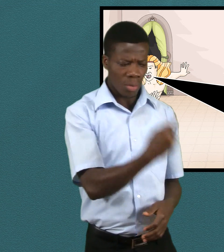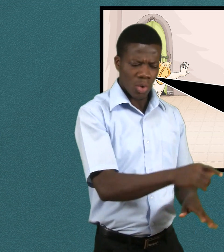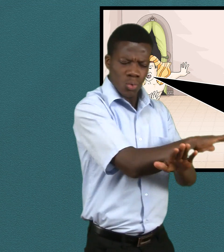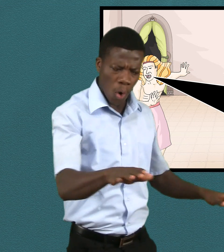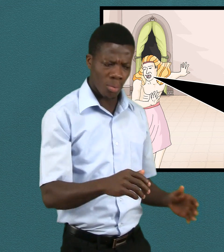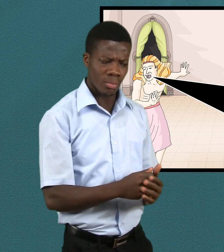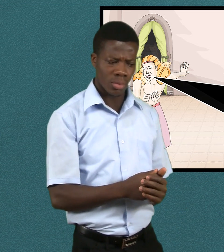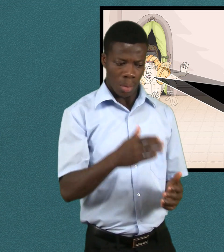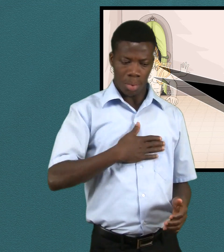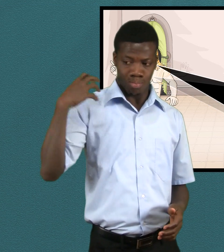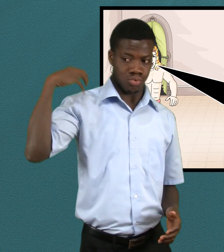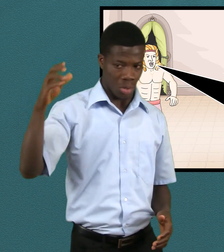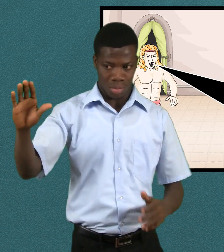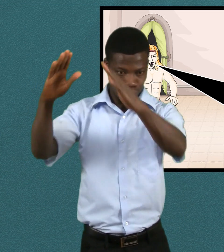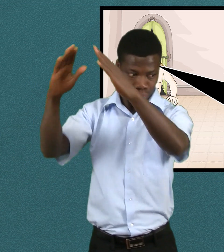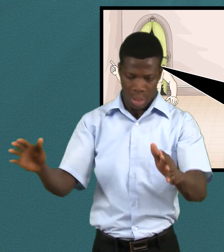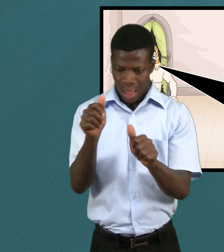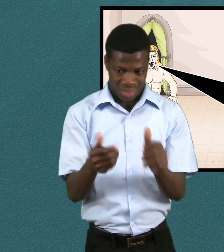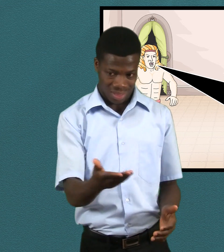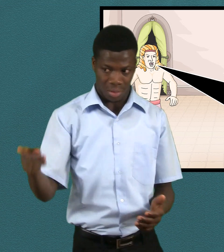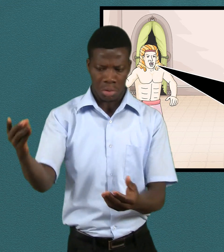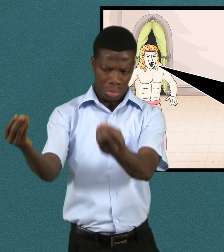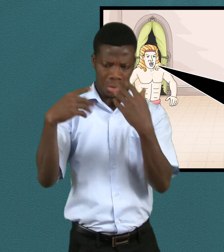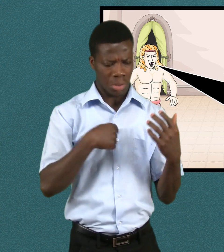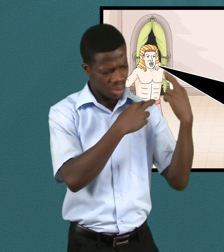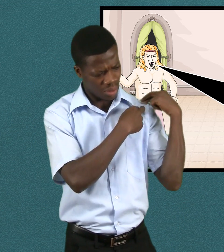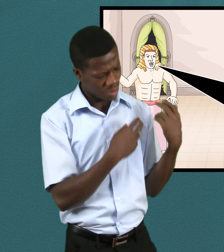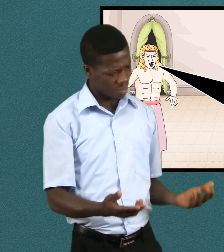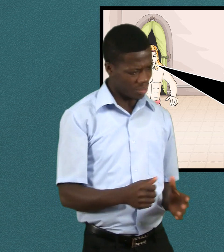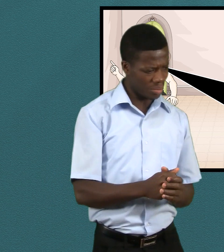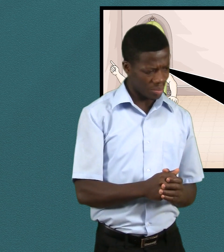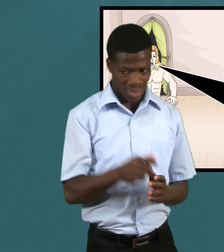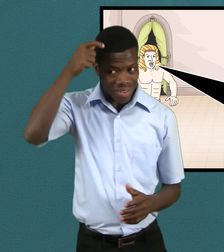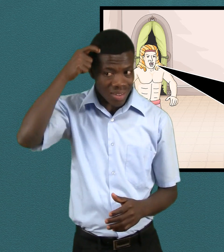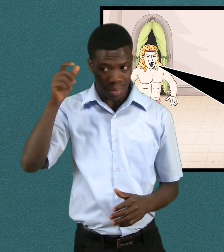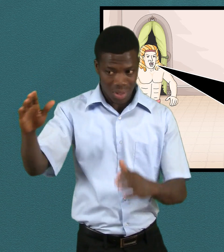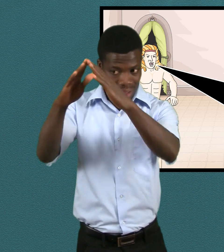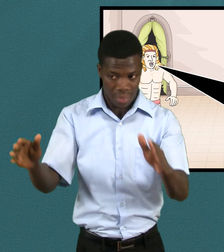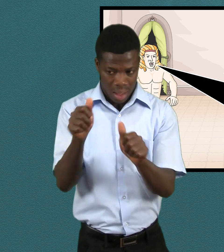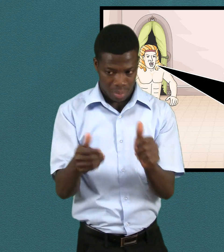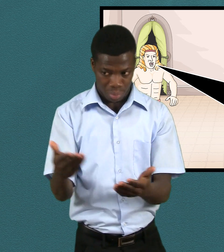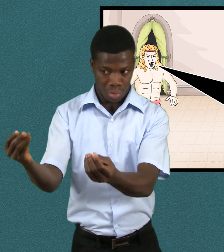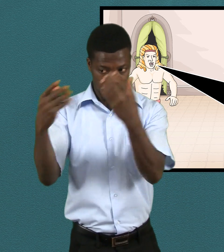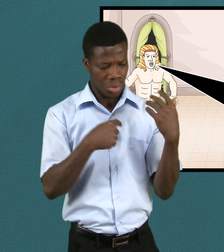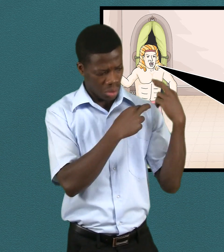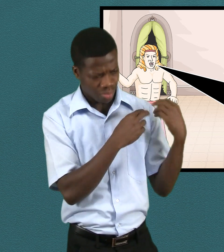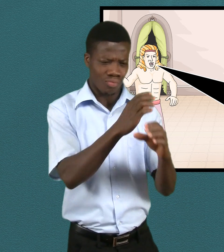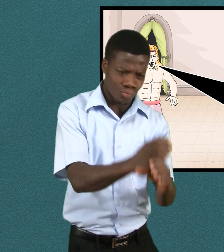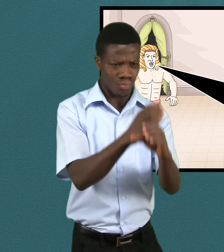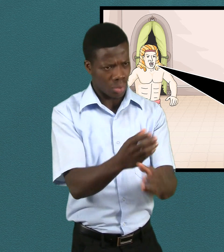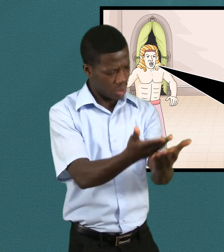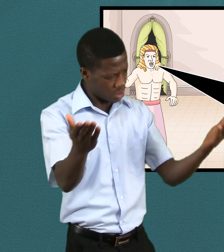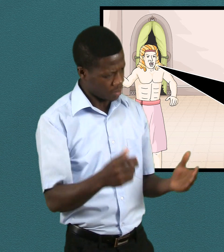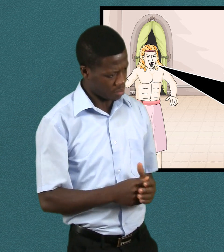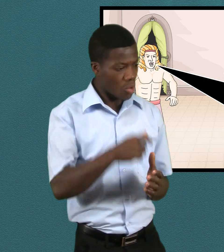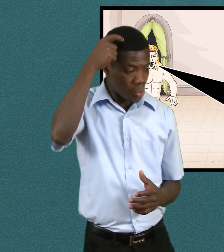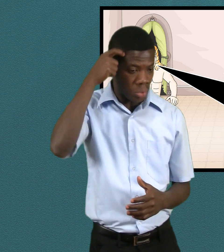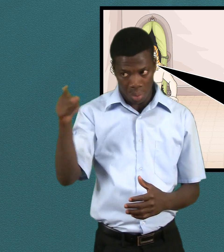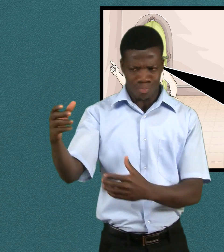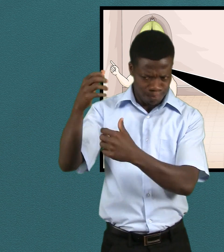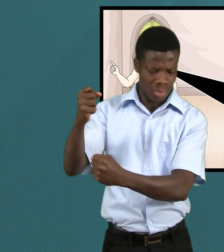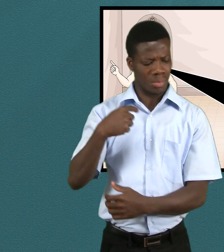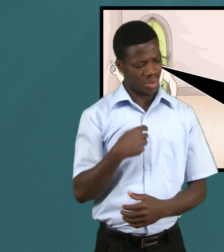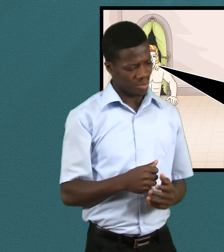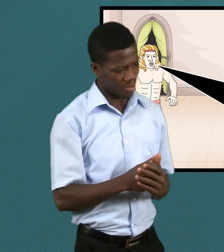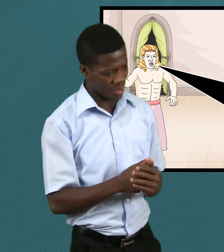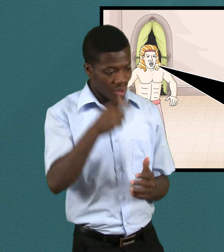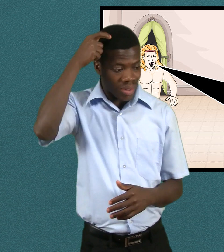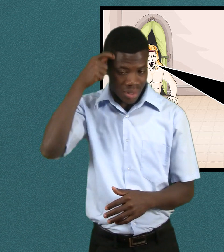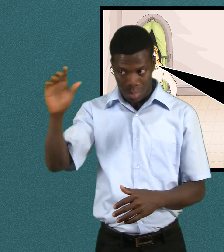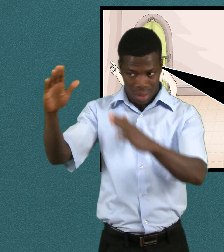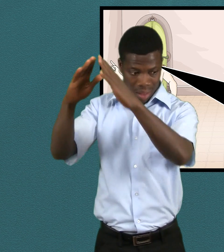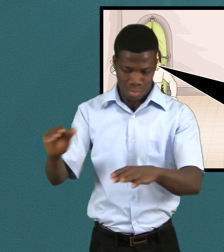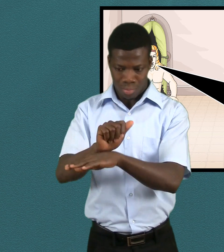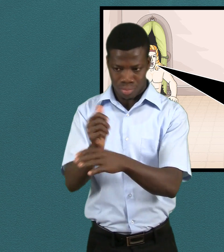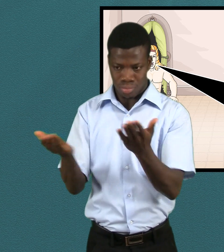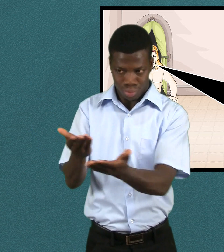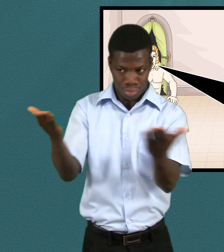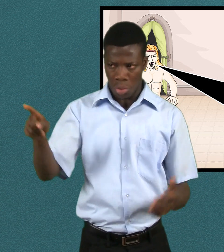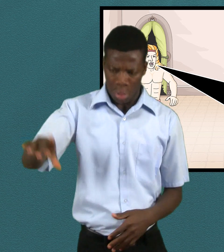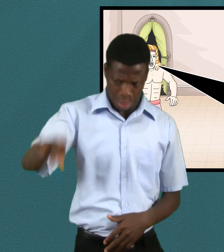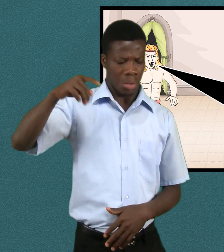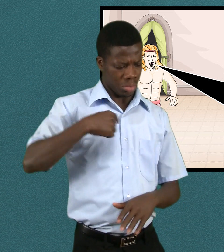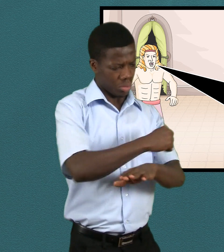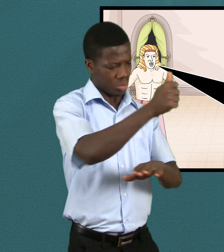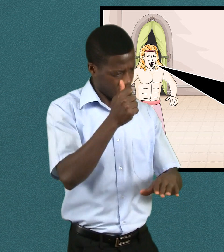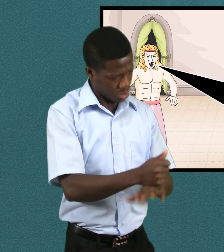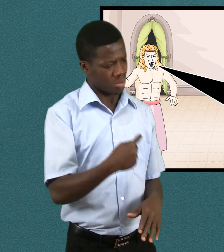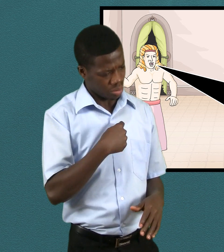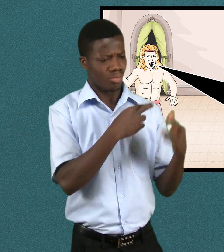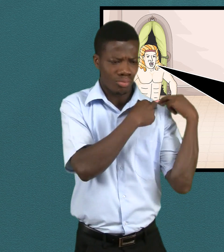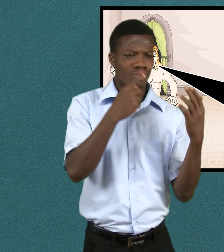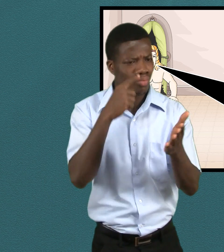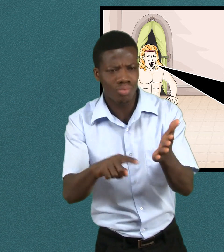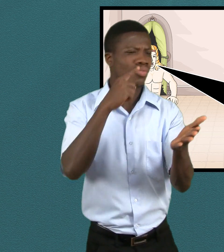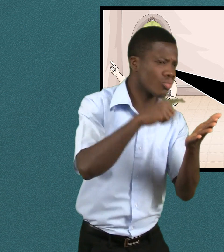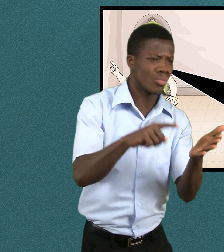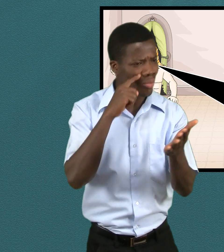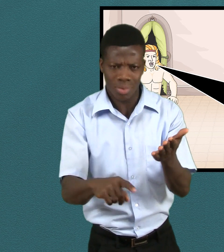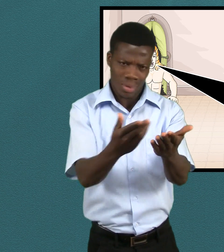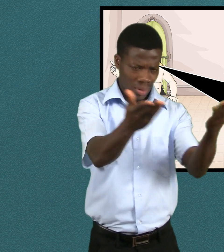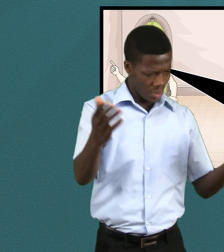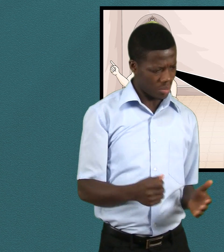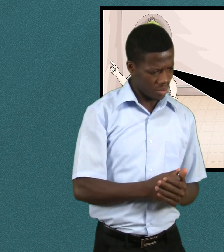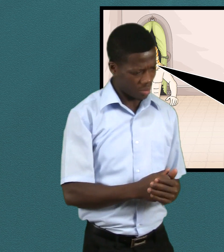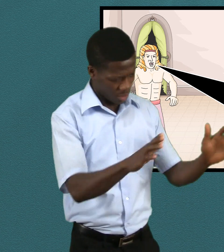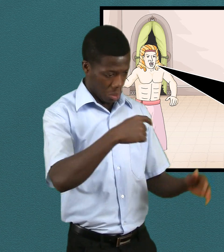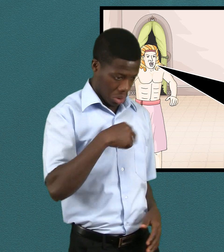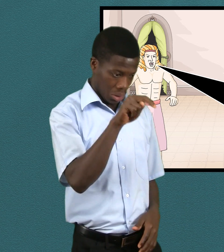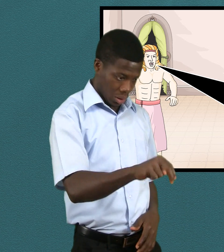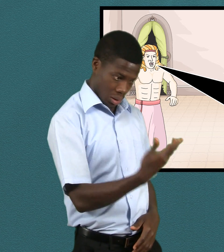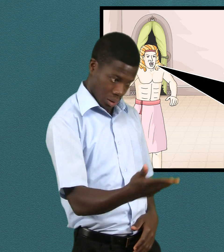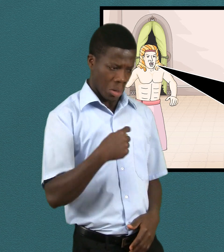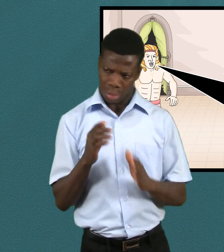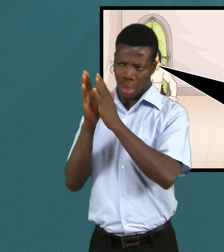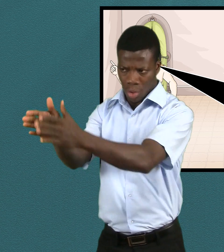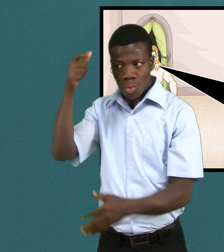“Look,” he said to his master’s wife, “with me here, my master does not concern himself with anything in his house, and he has entrusted everything he owns to my care.